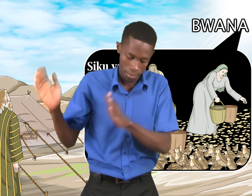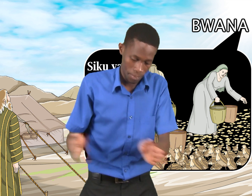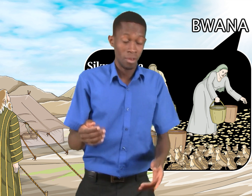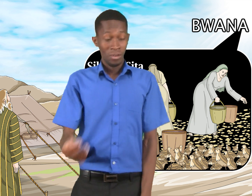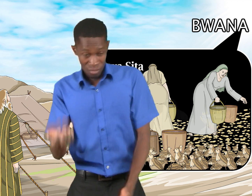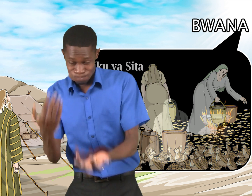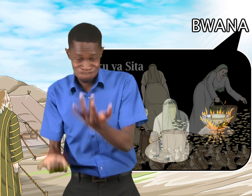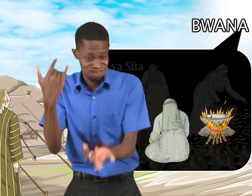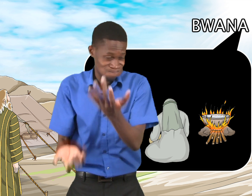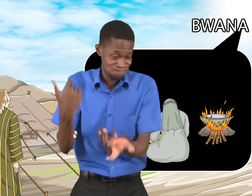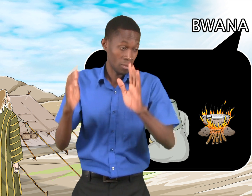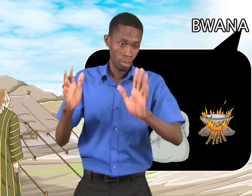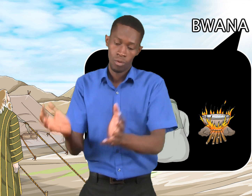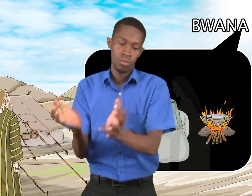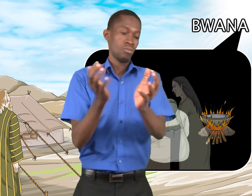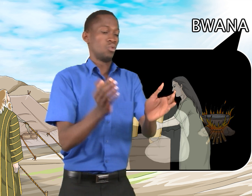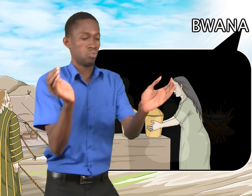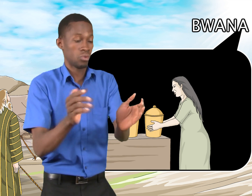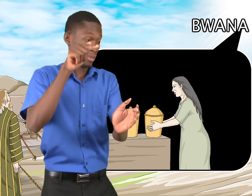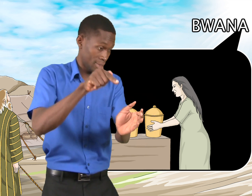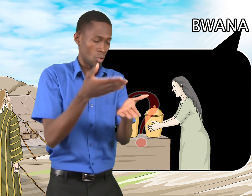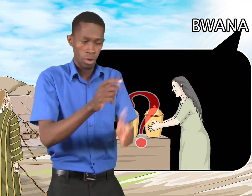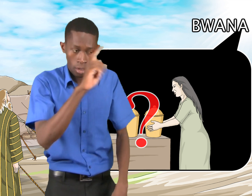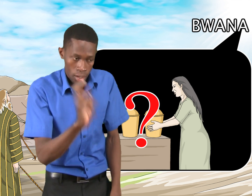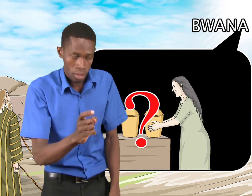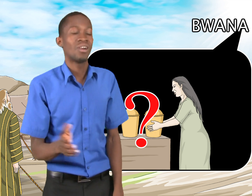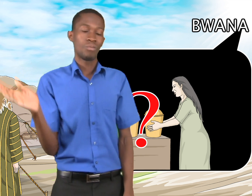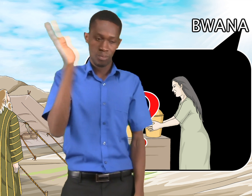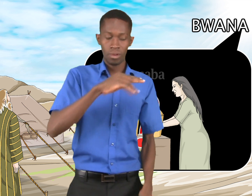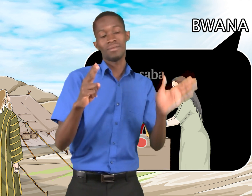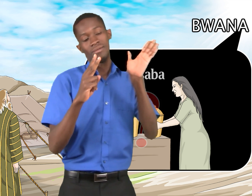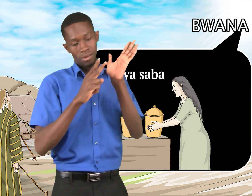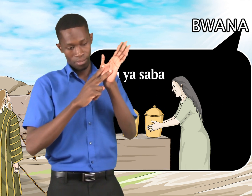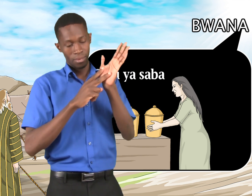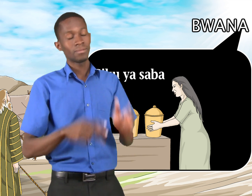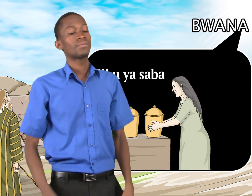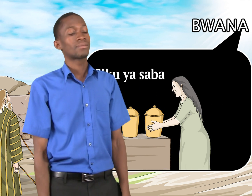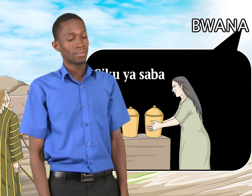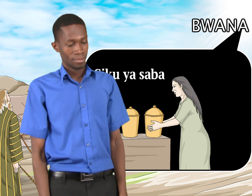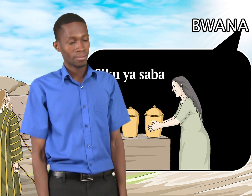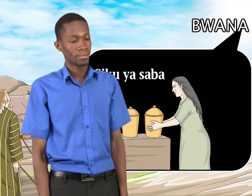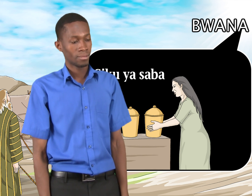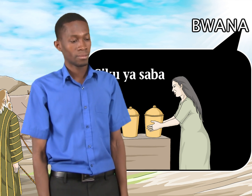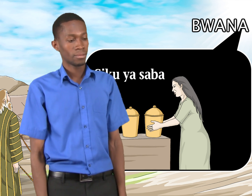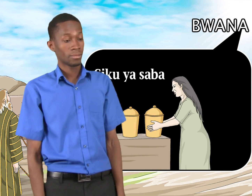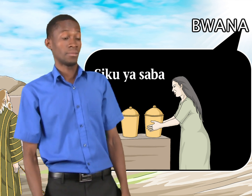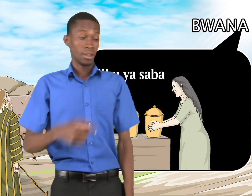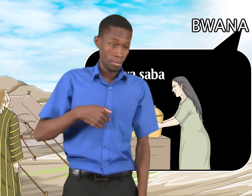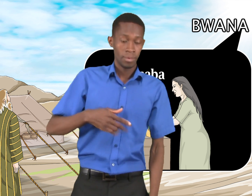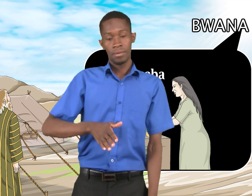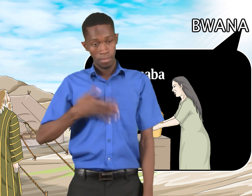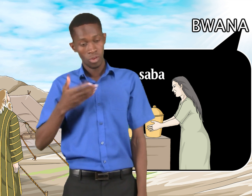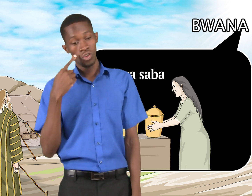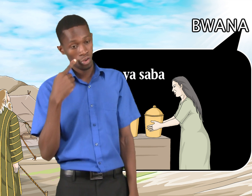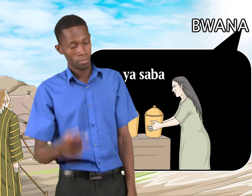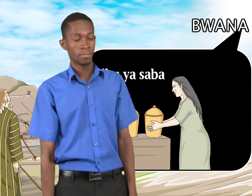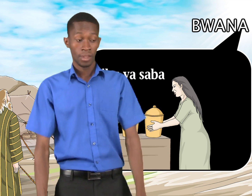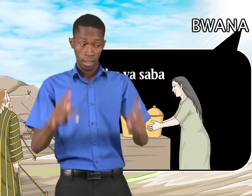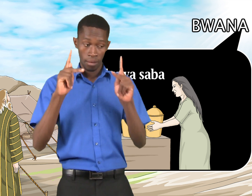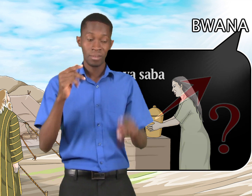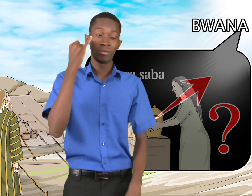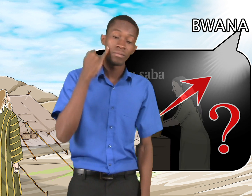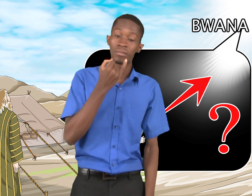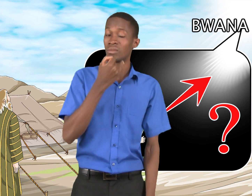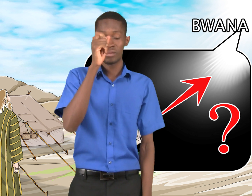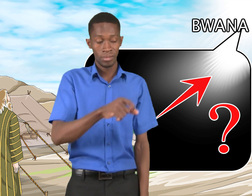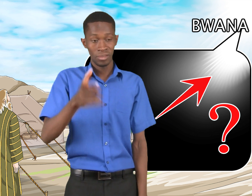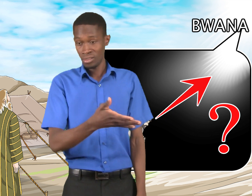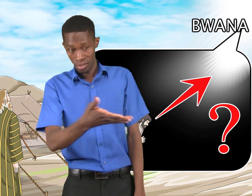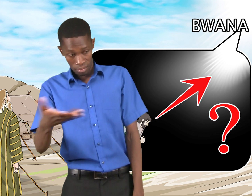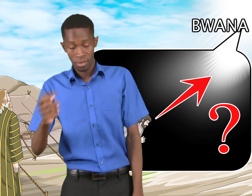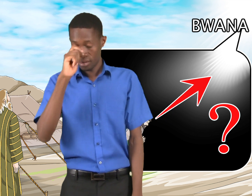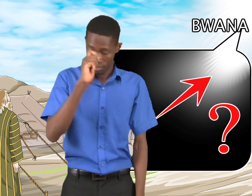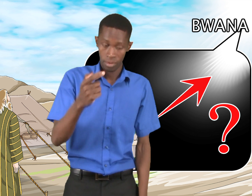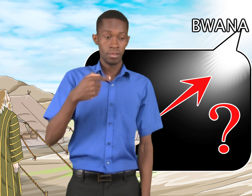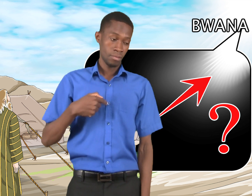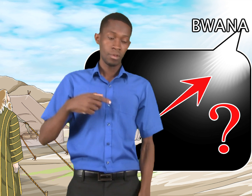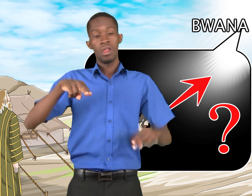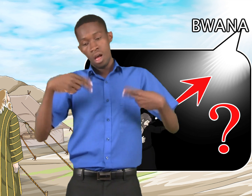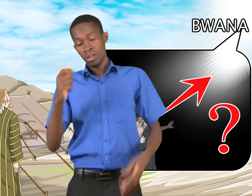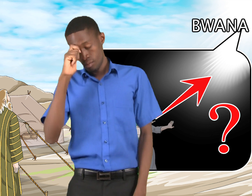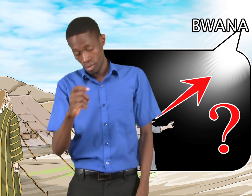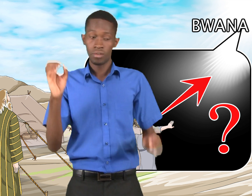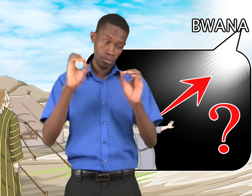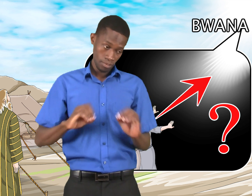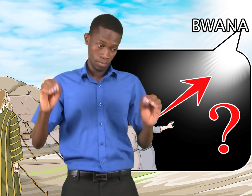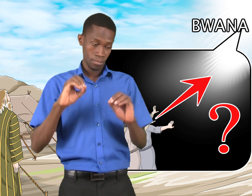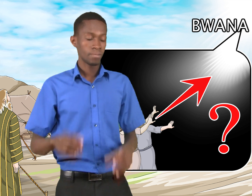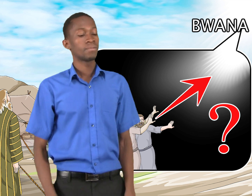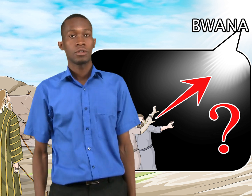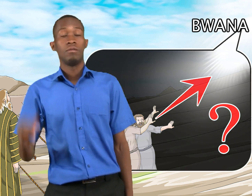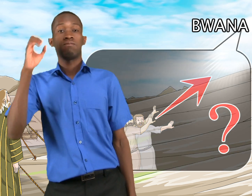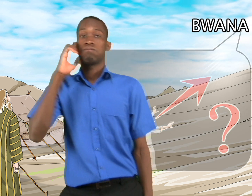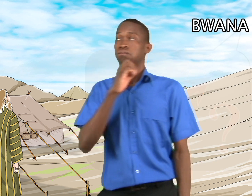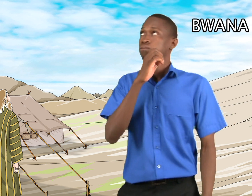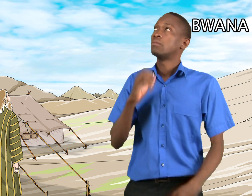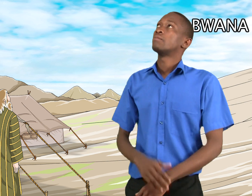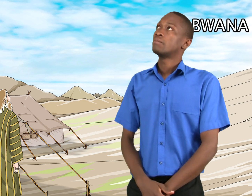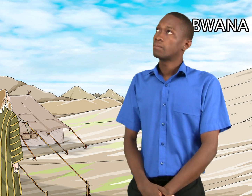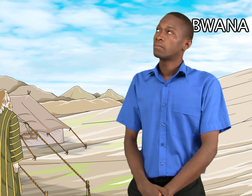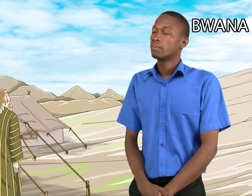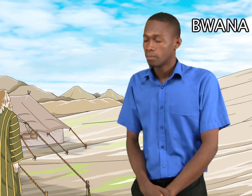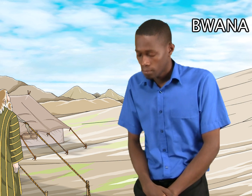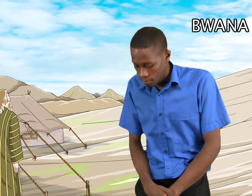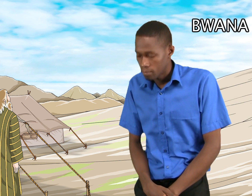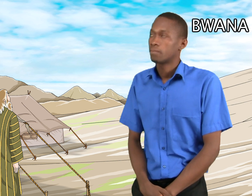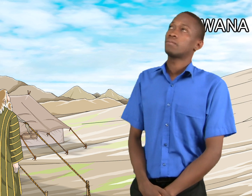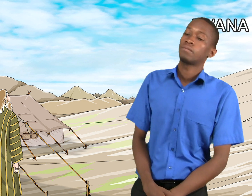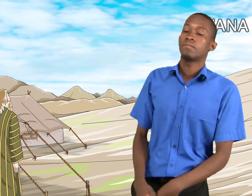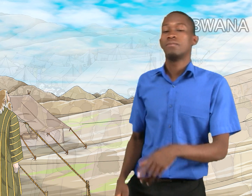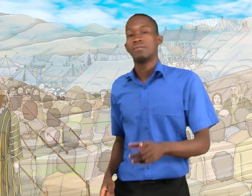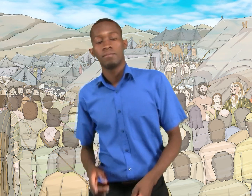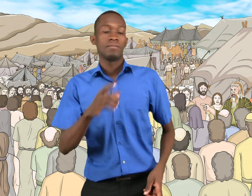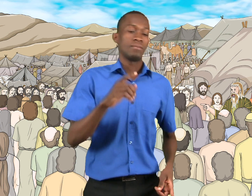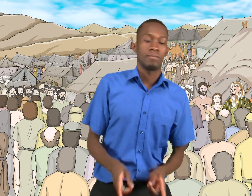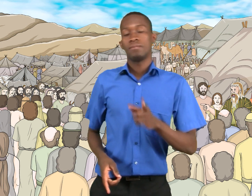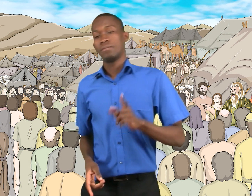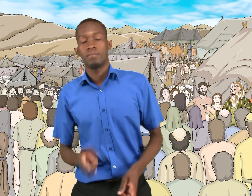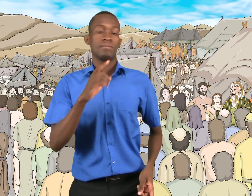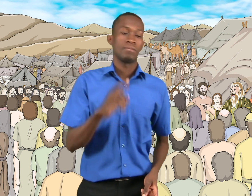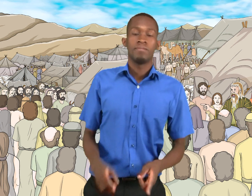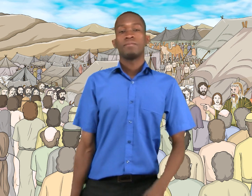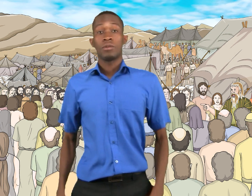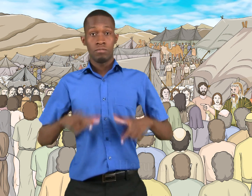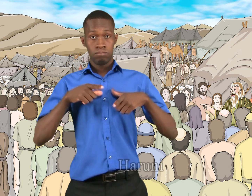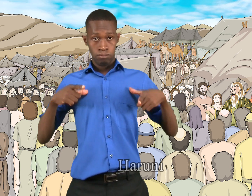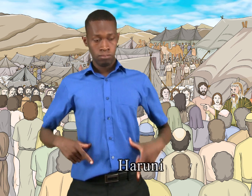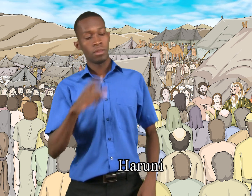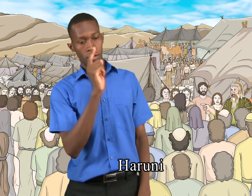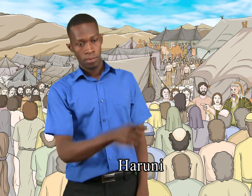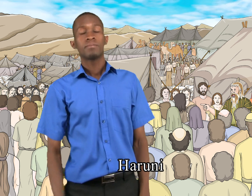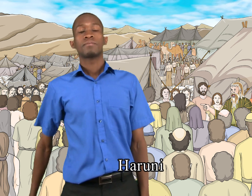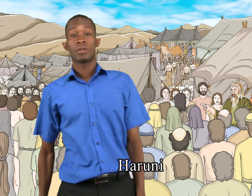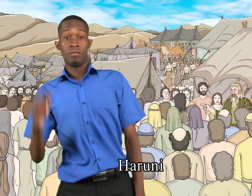Then on the sixth day, when they prepare what they bring in, it will be twice as much as they gather on the other days.”